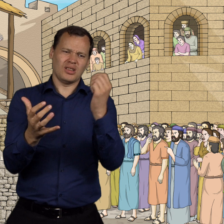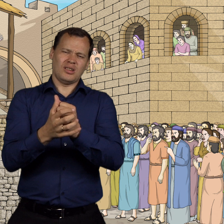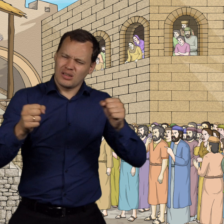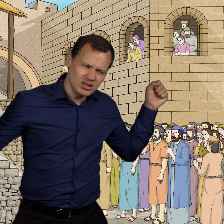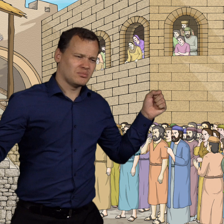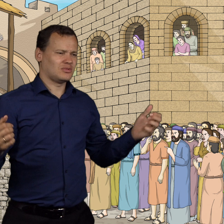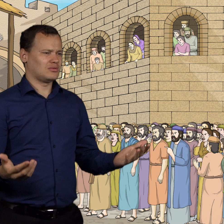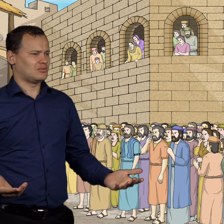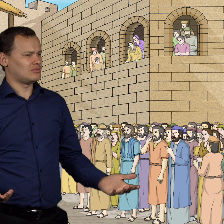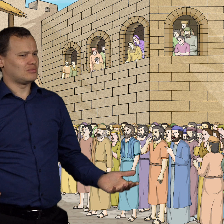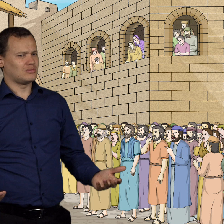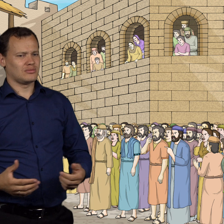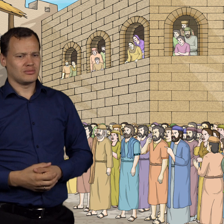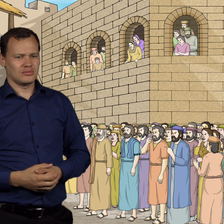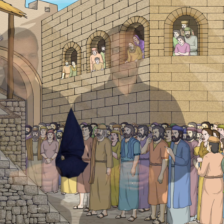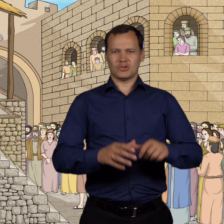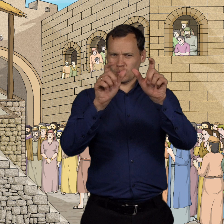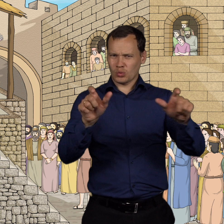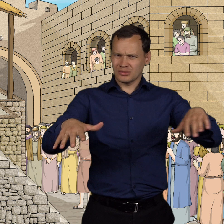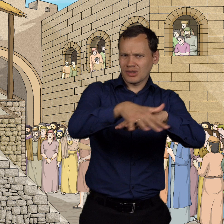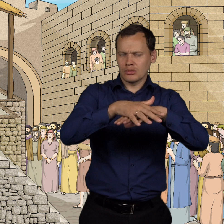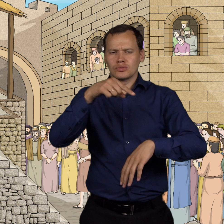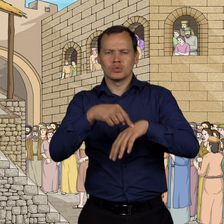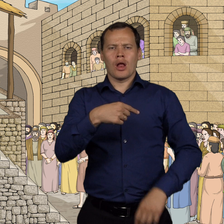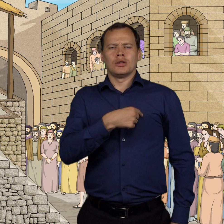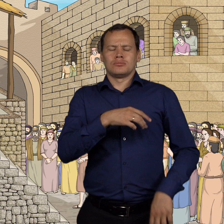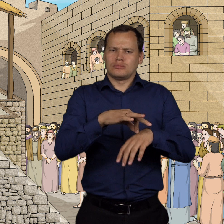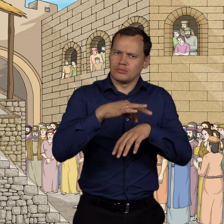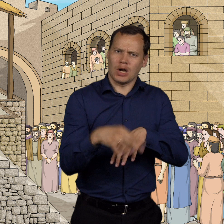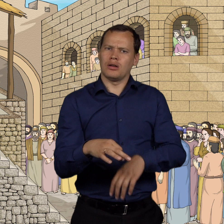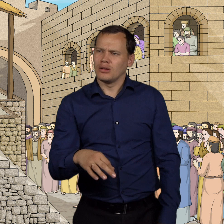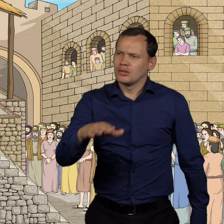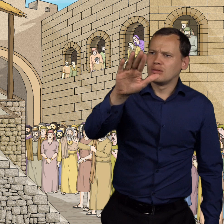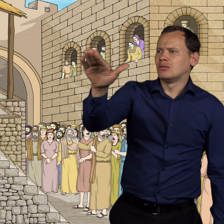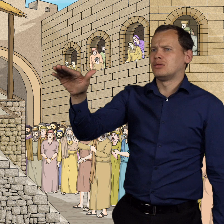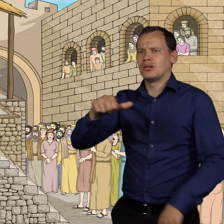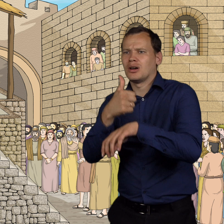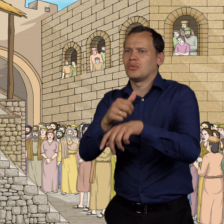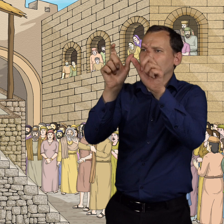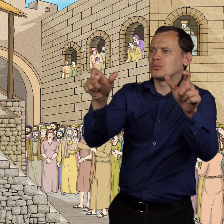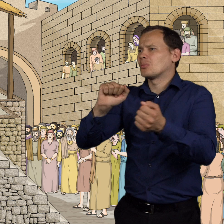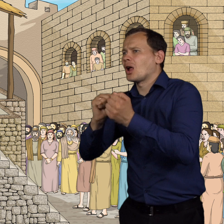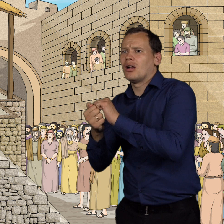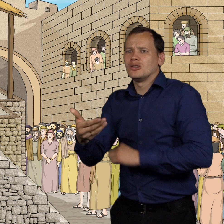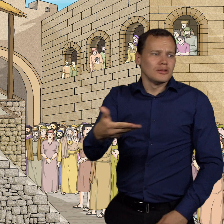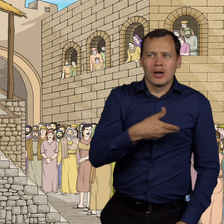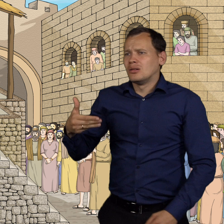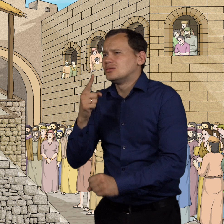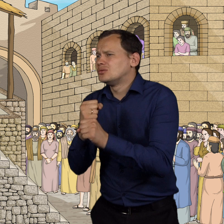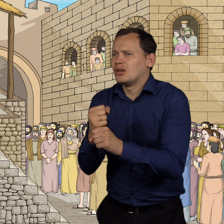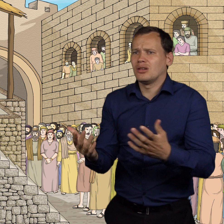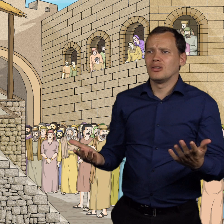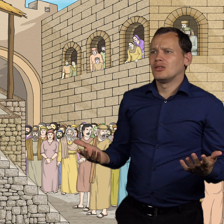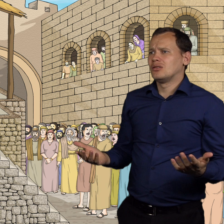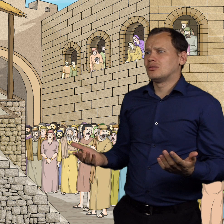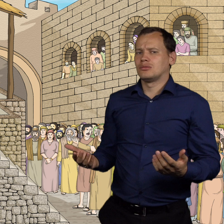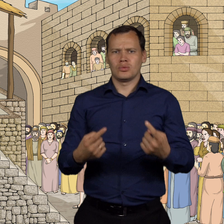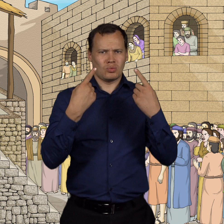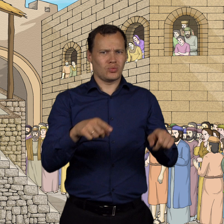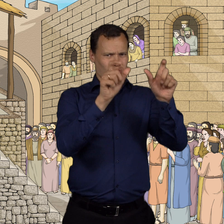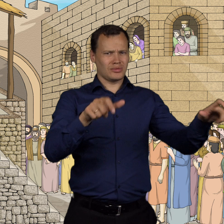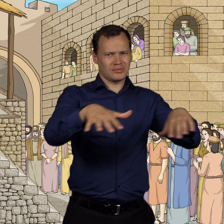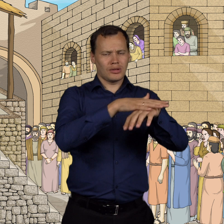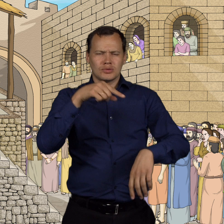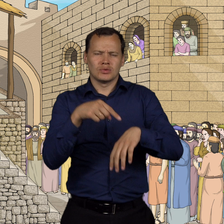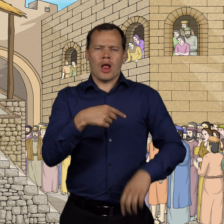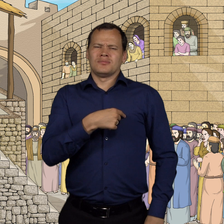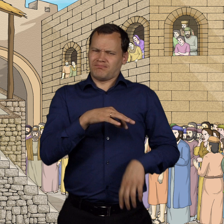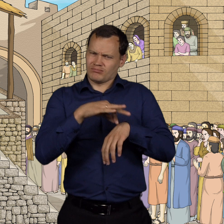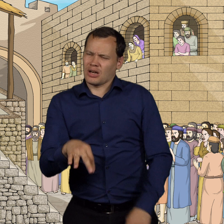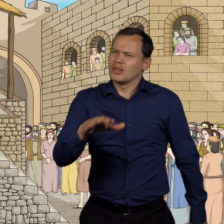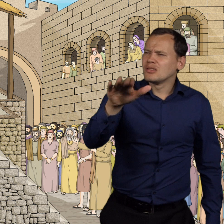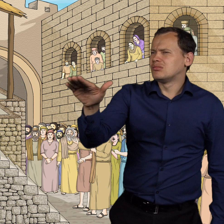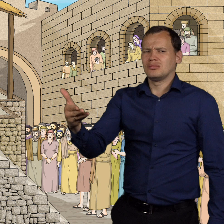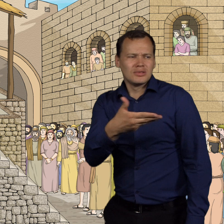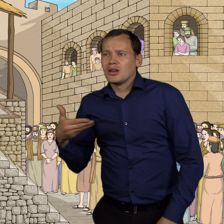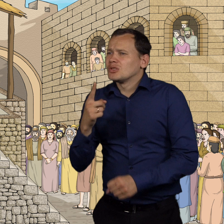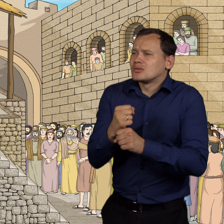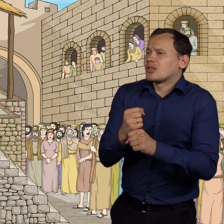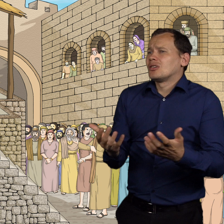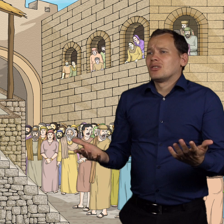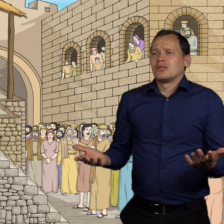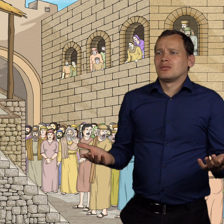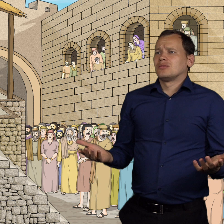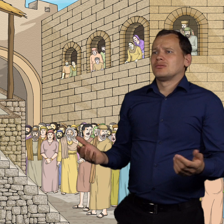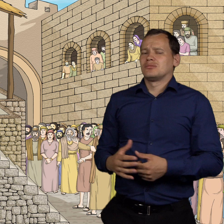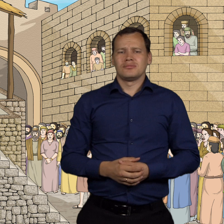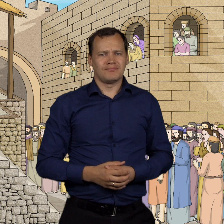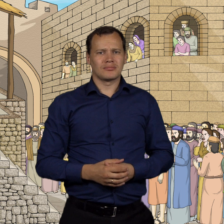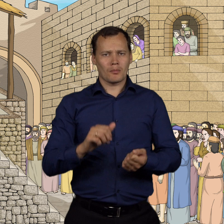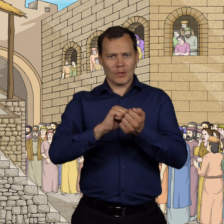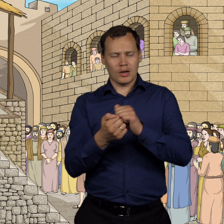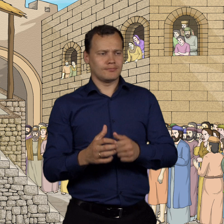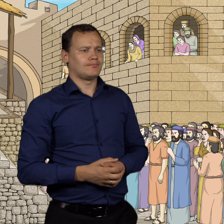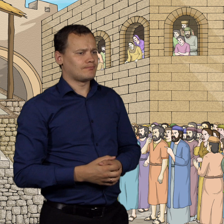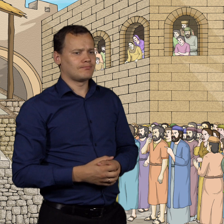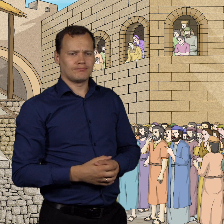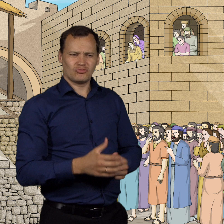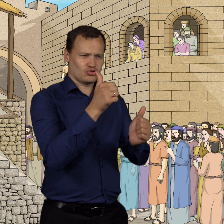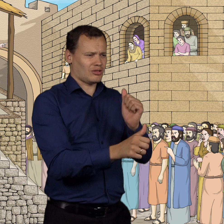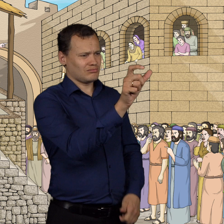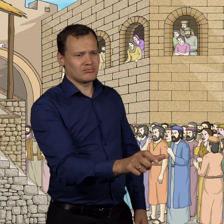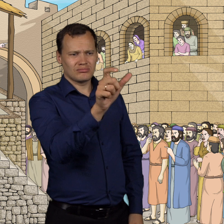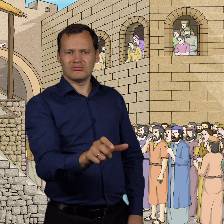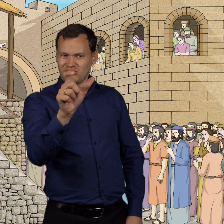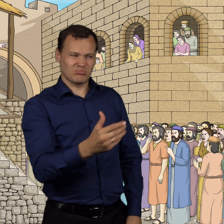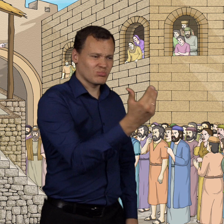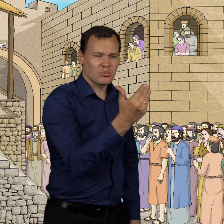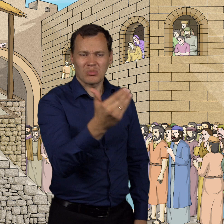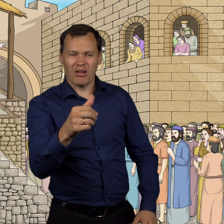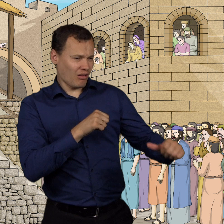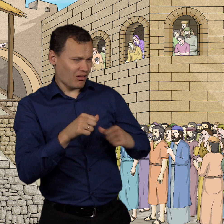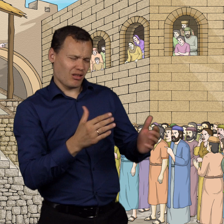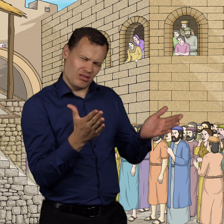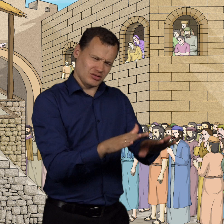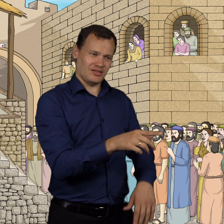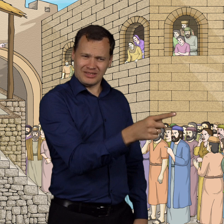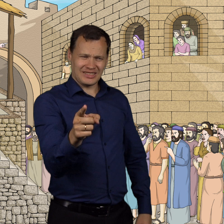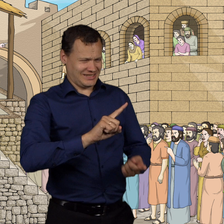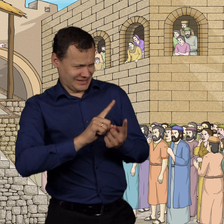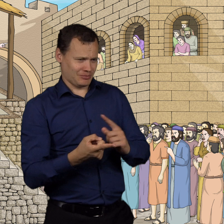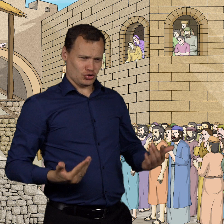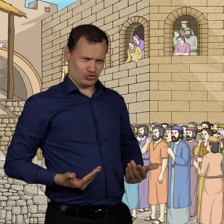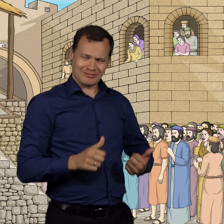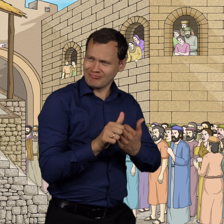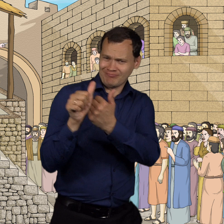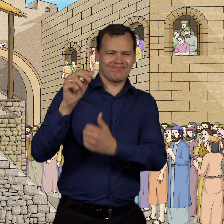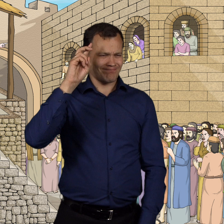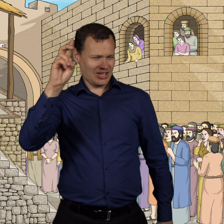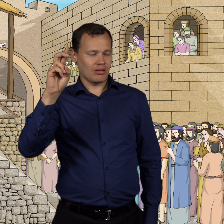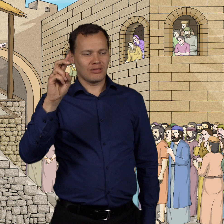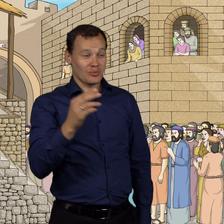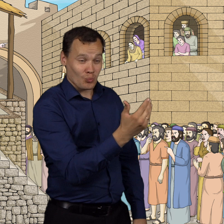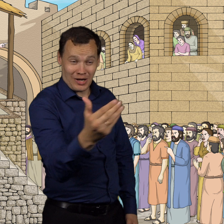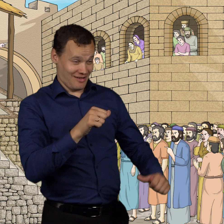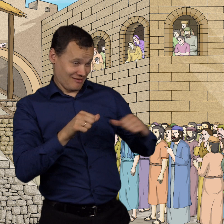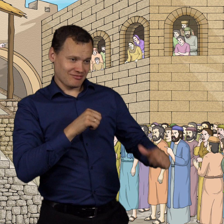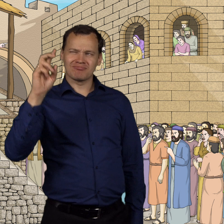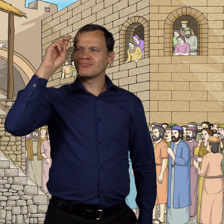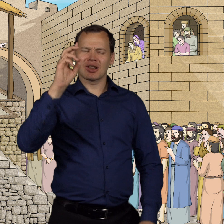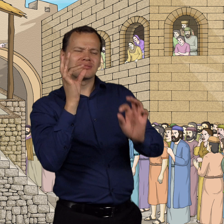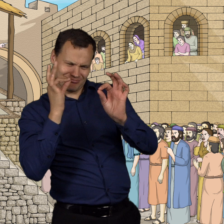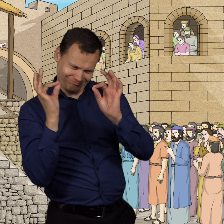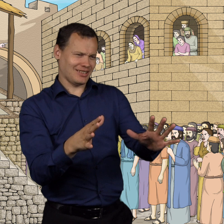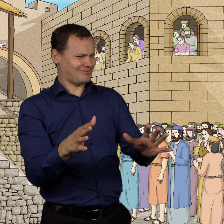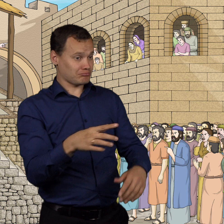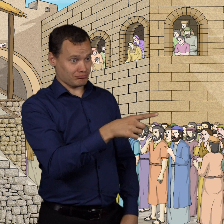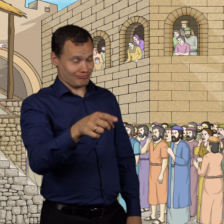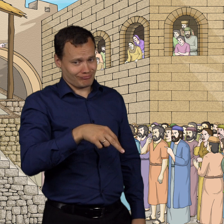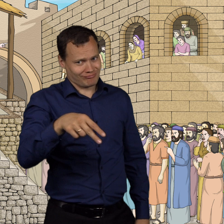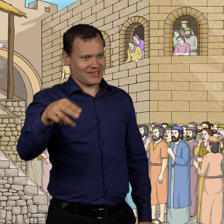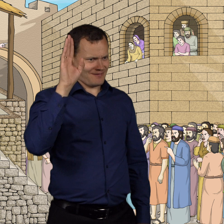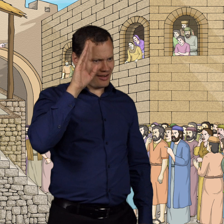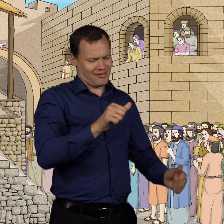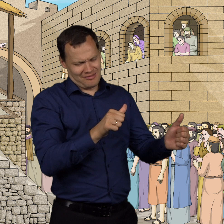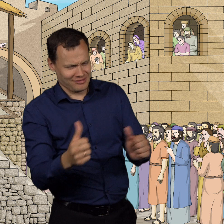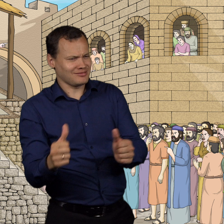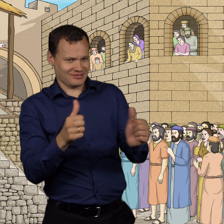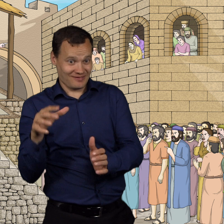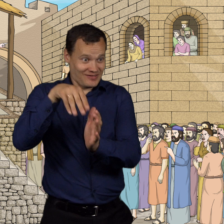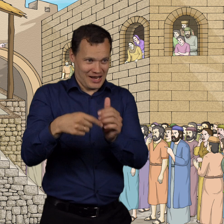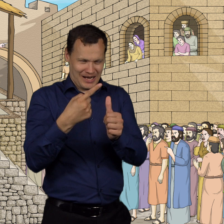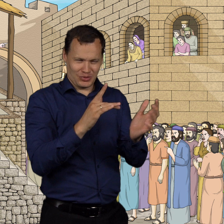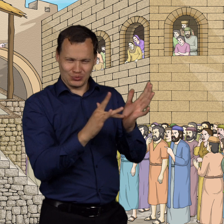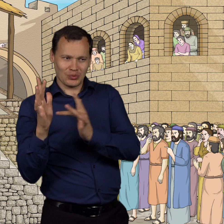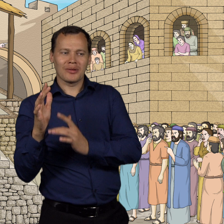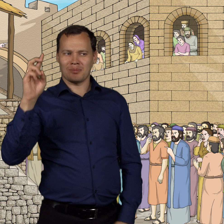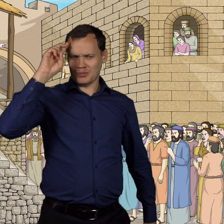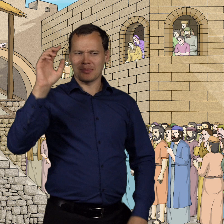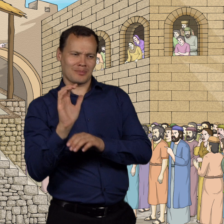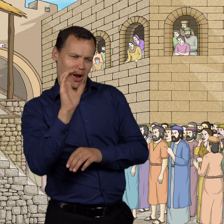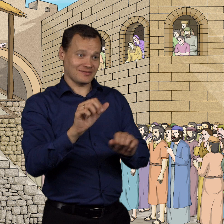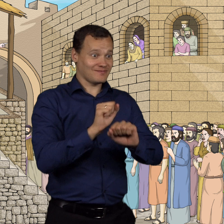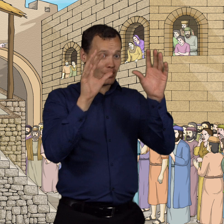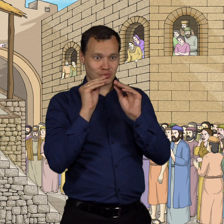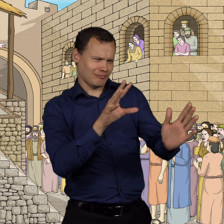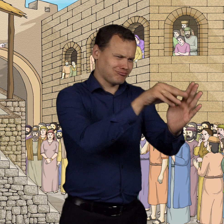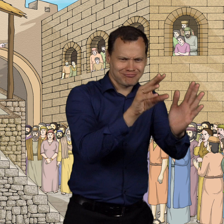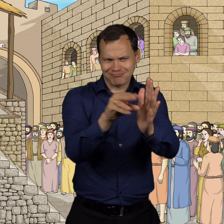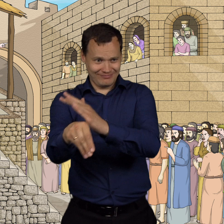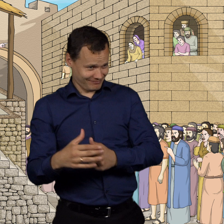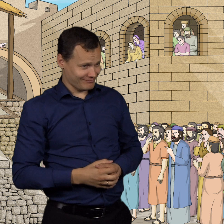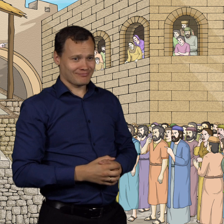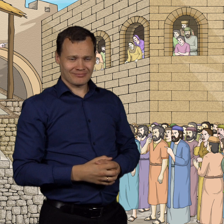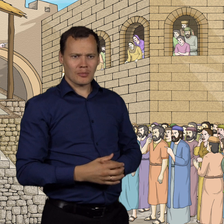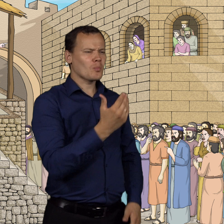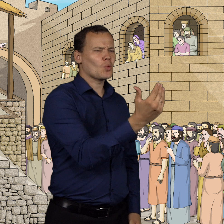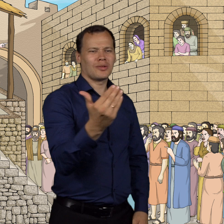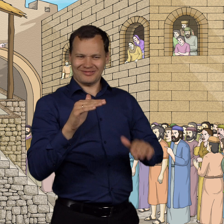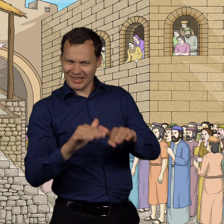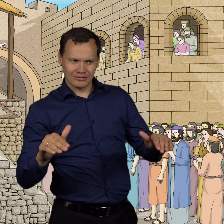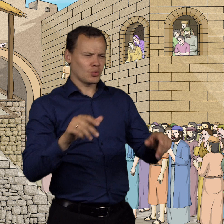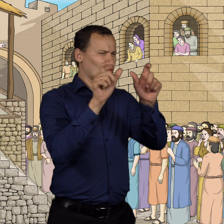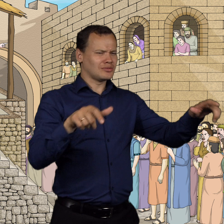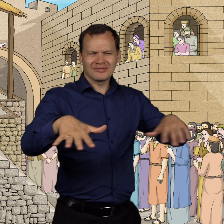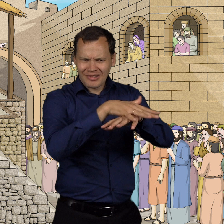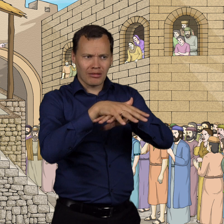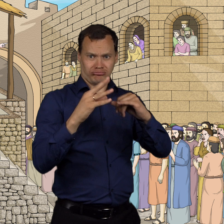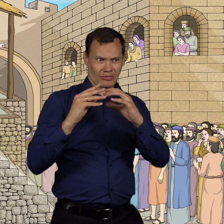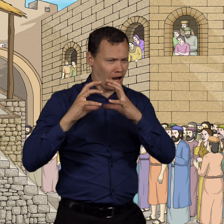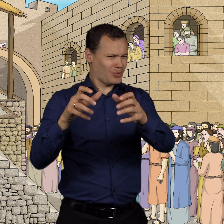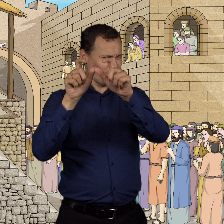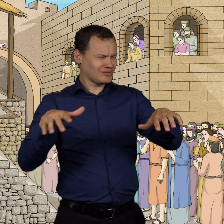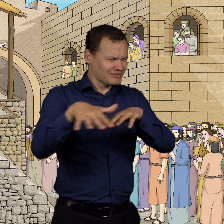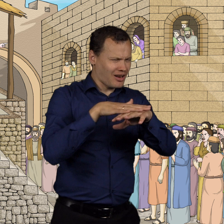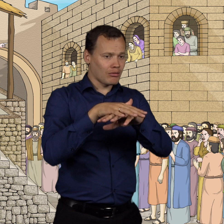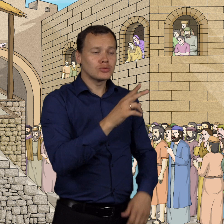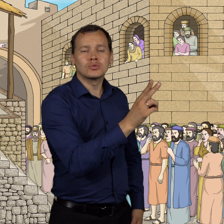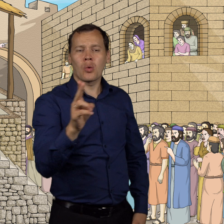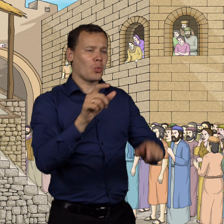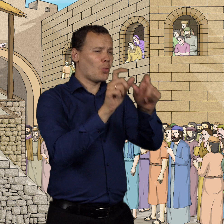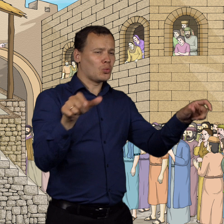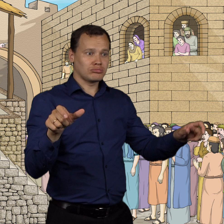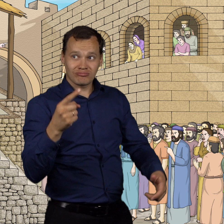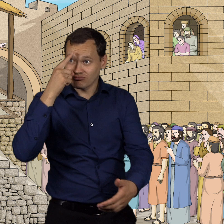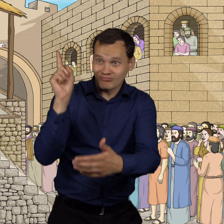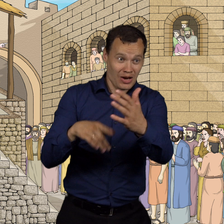For David did not ascend into heaven, but he himself says: ‘The Lord said to my Lord, “Sit at My right hand until I make Your enemies a footstool for Your feet.”’ Therefore let all Israel know with certainty that God has made this Jesus, whom you crucified, both Lord and Christ!” When the people heard this, they were cut to the heart and asked Peter and the other apostles, “Brothers, what shall we do?”